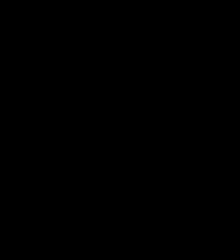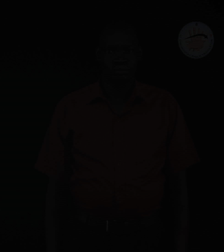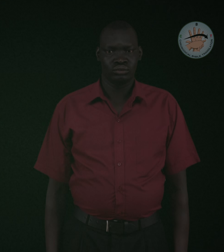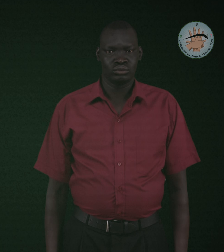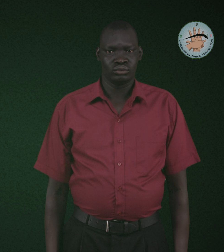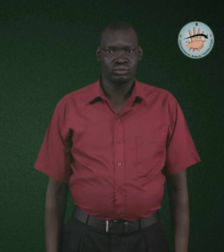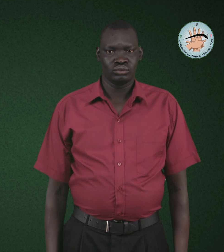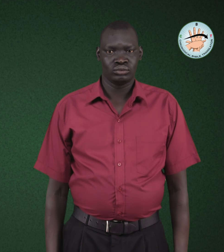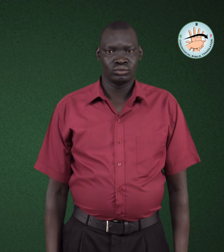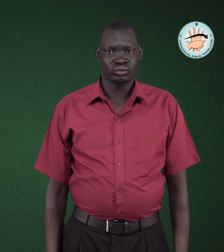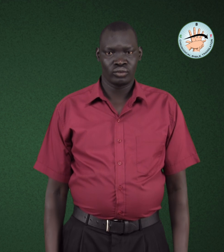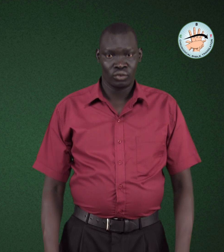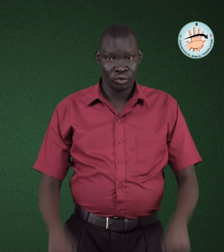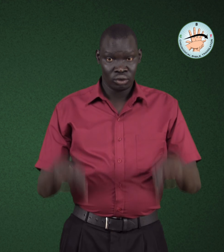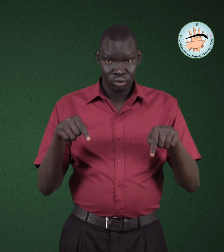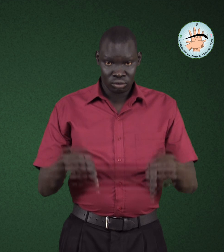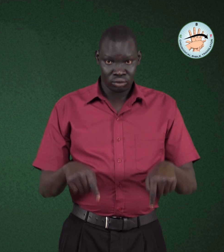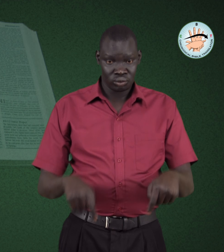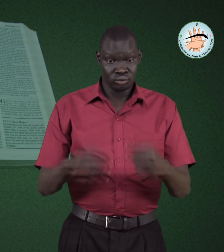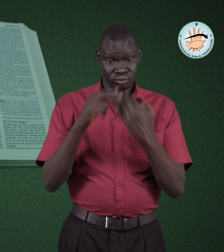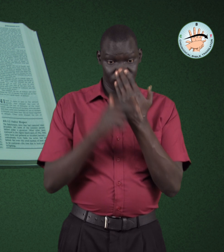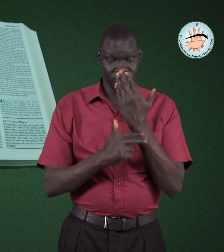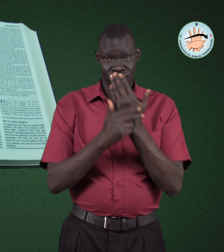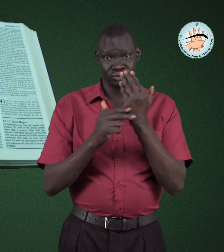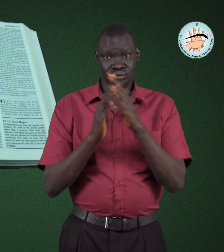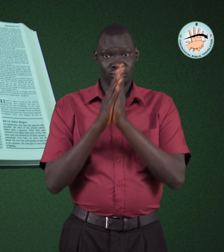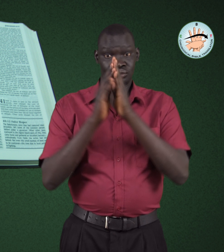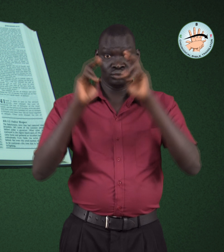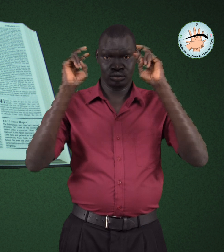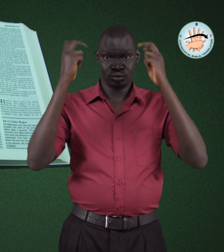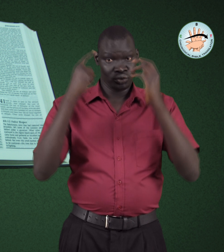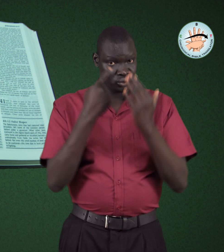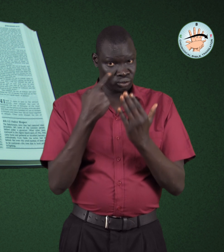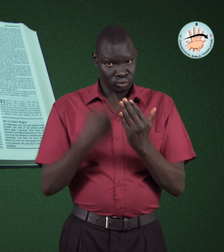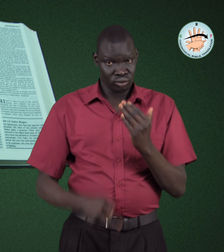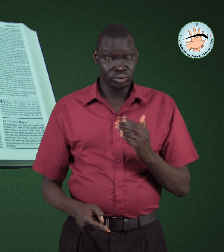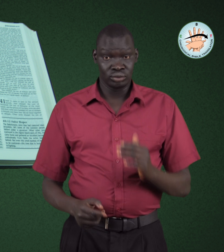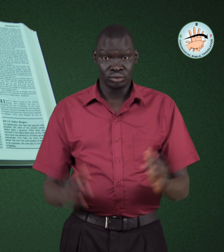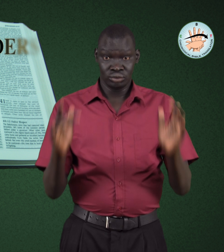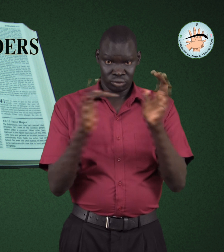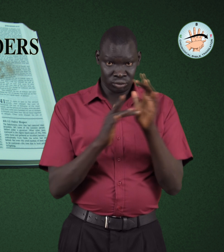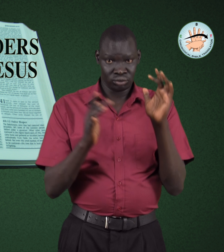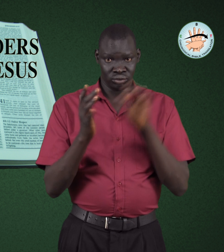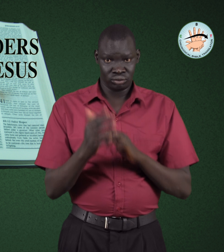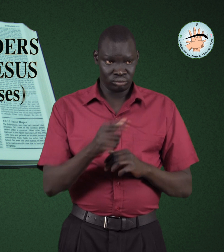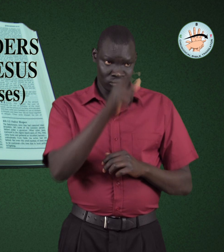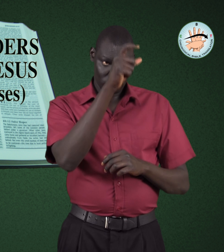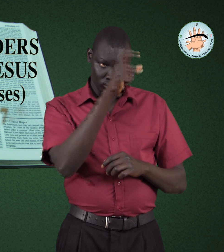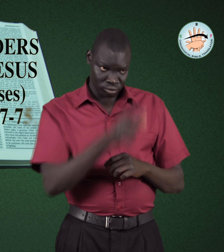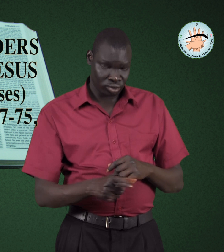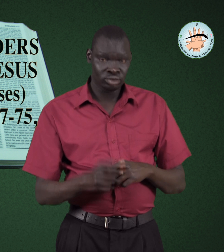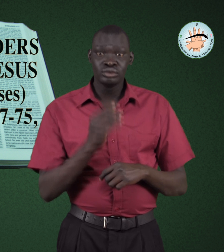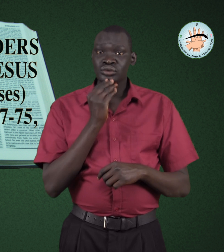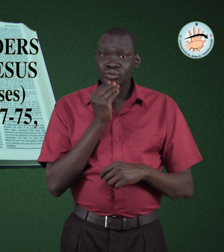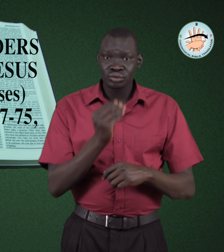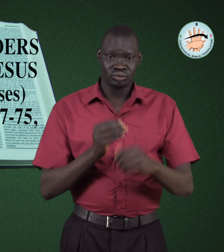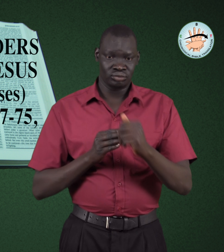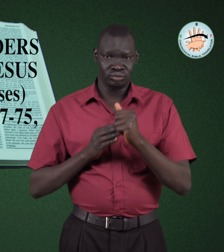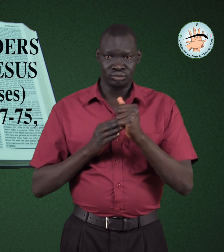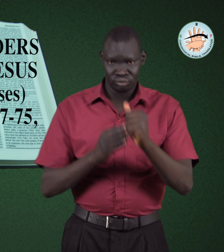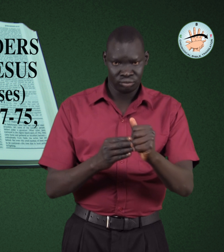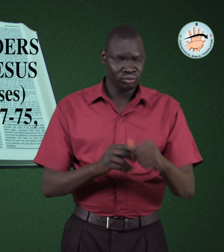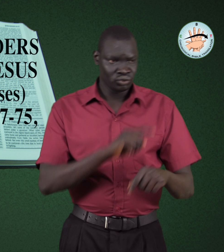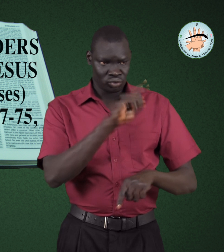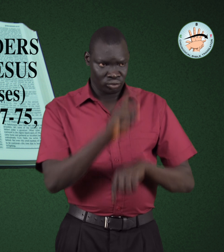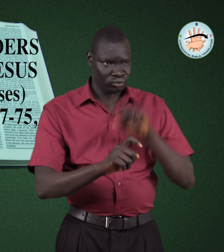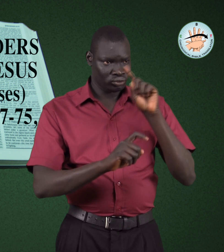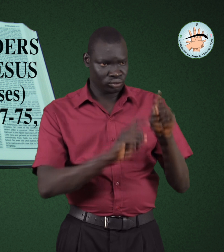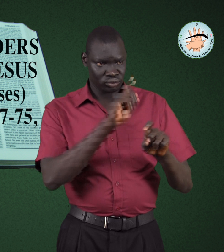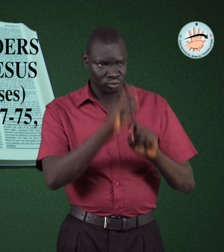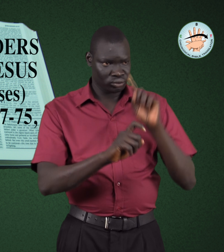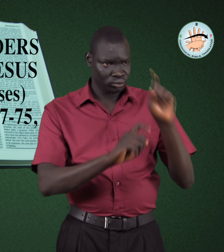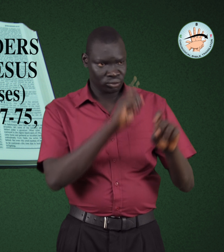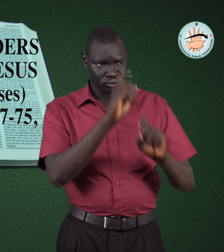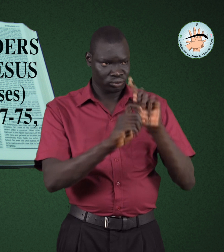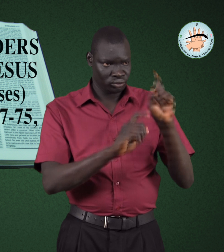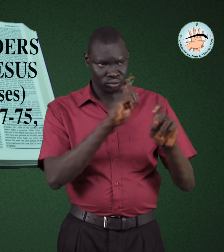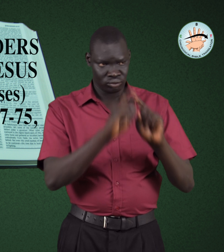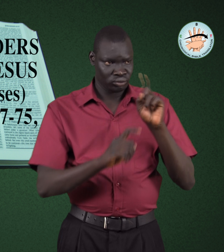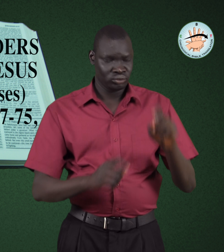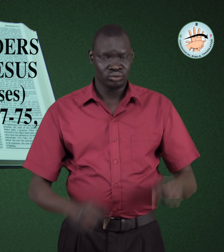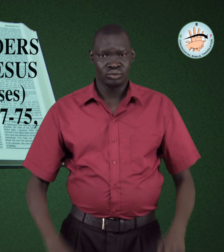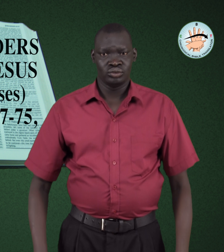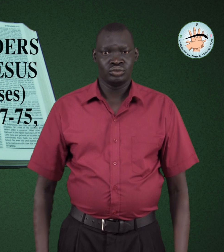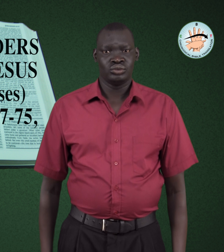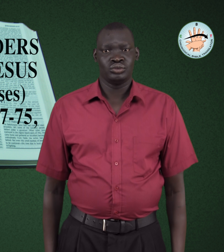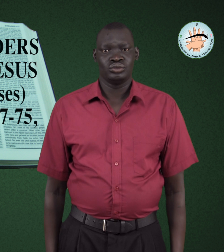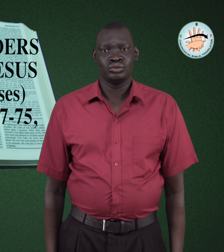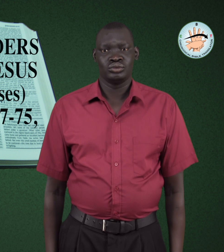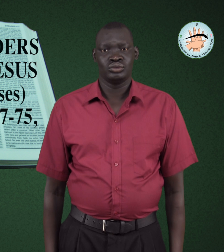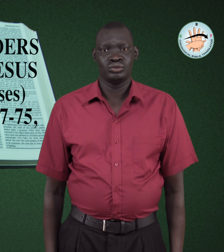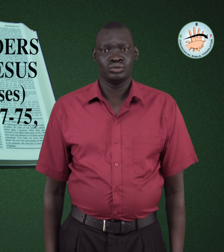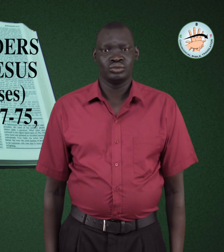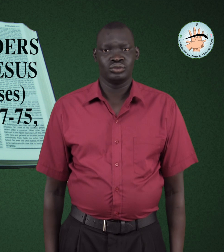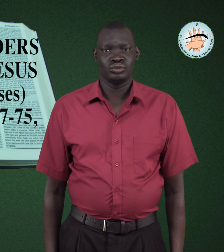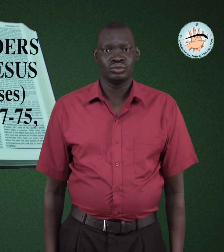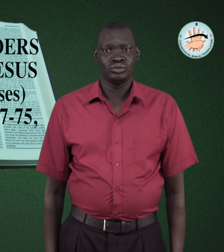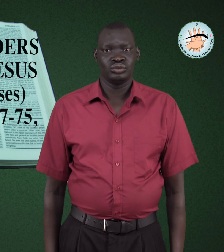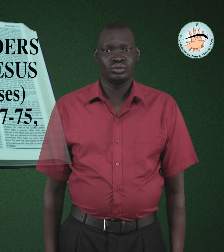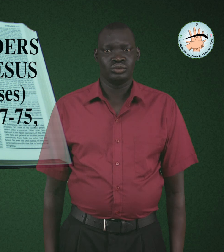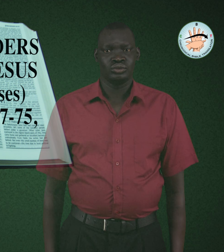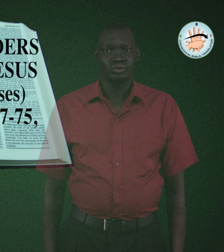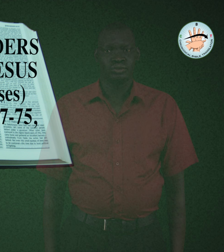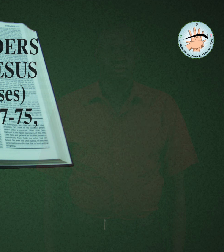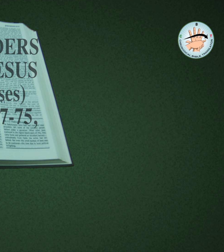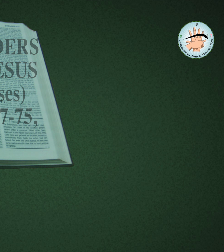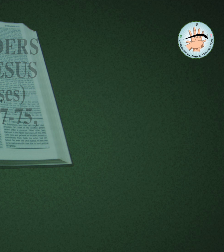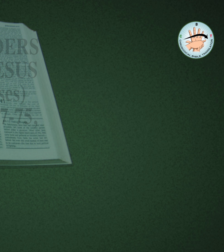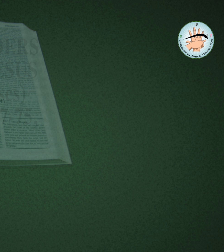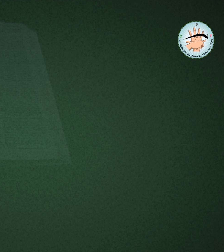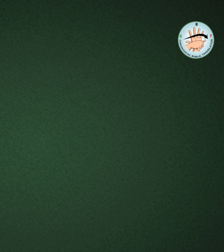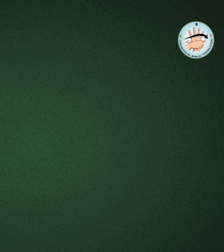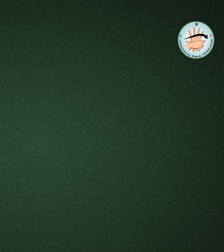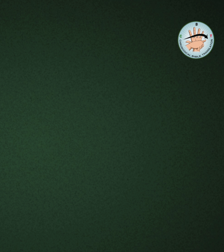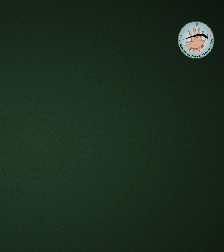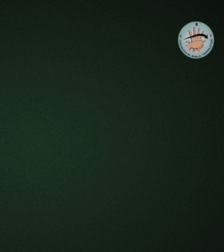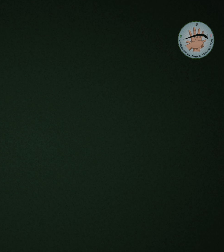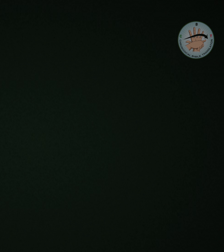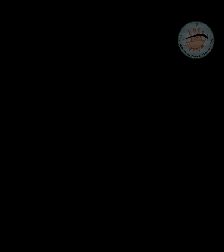Jewish leaders question Jesus